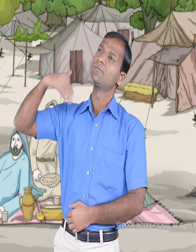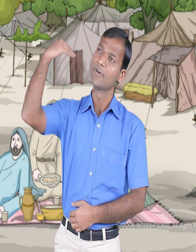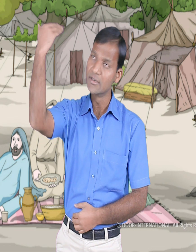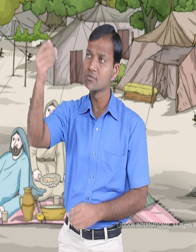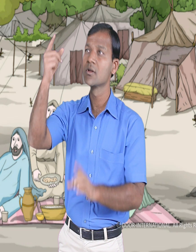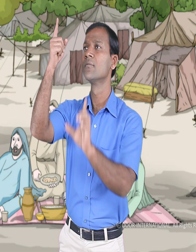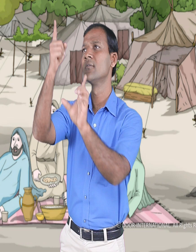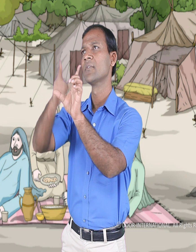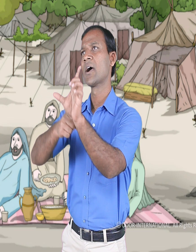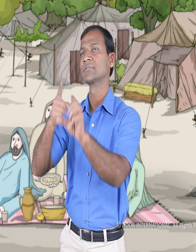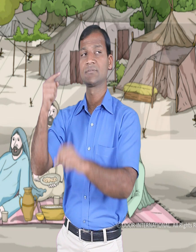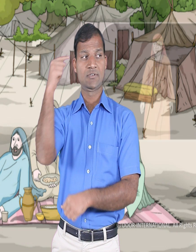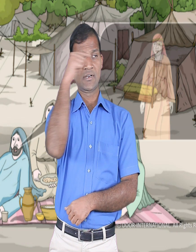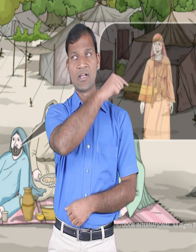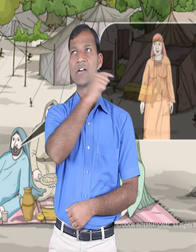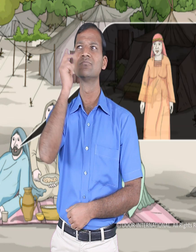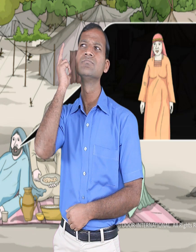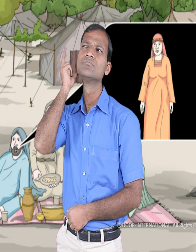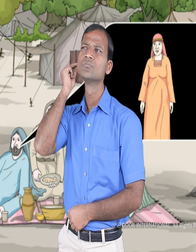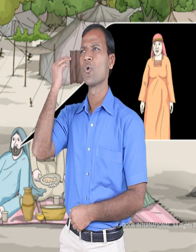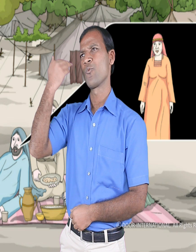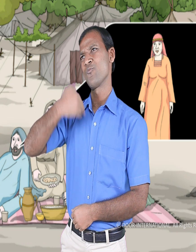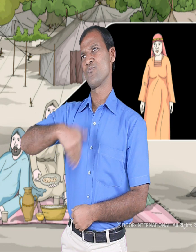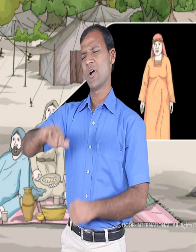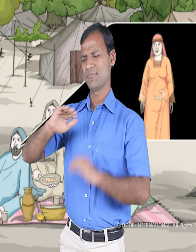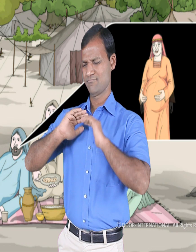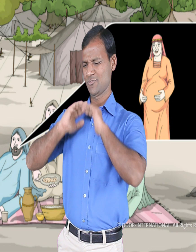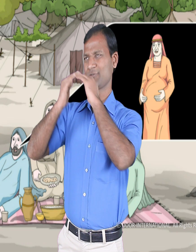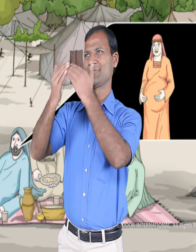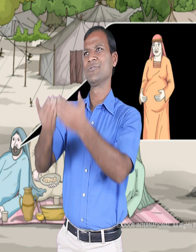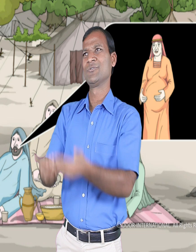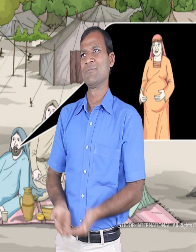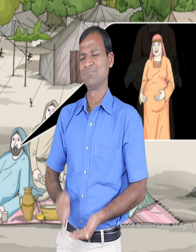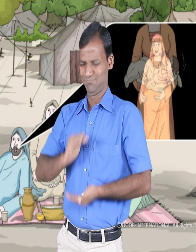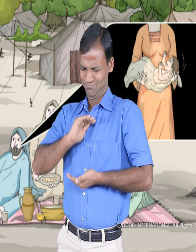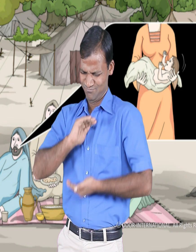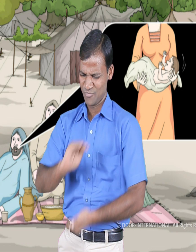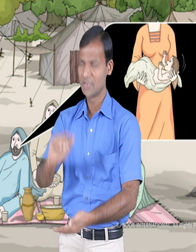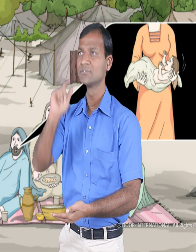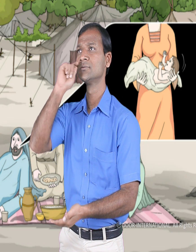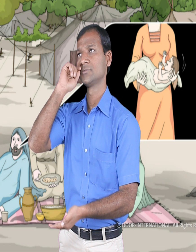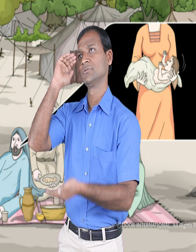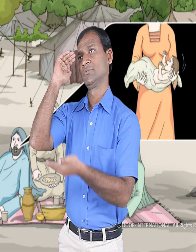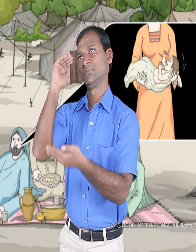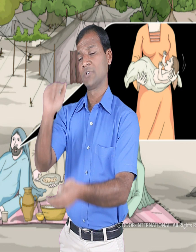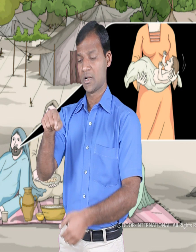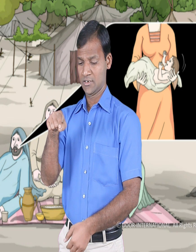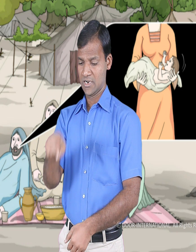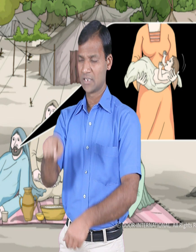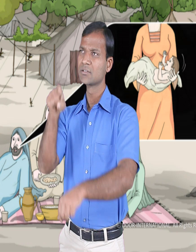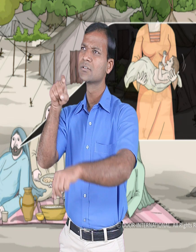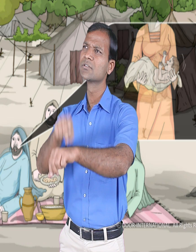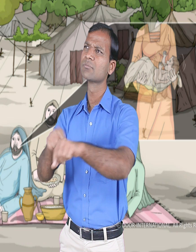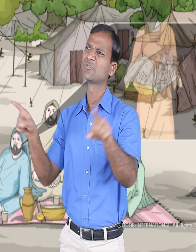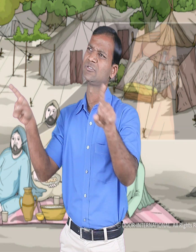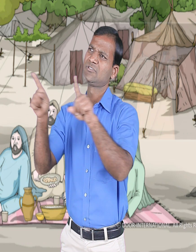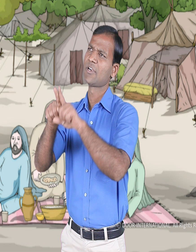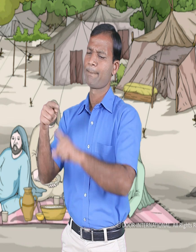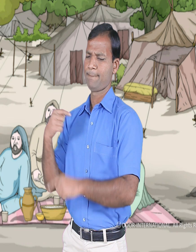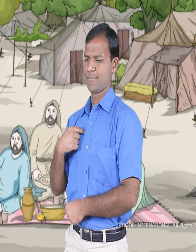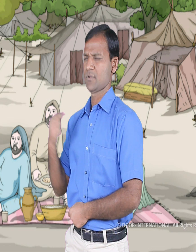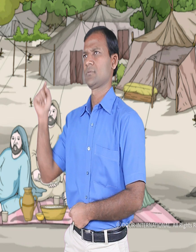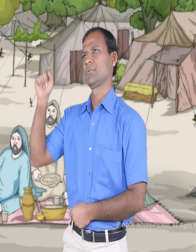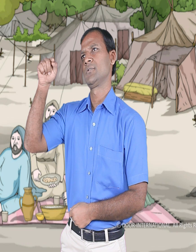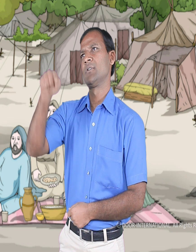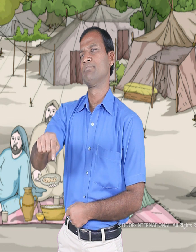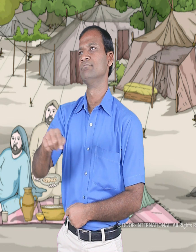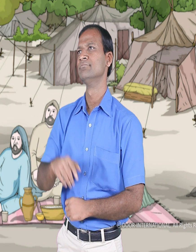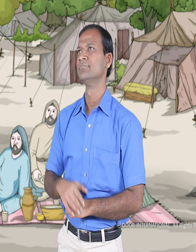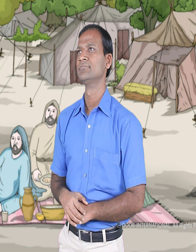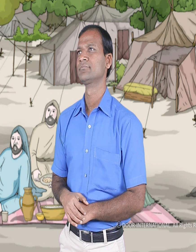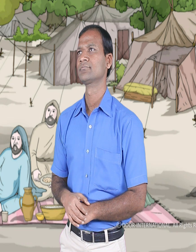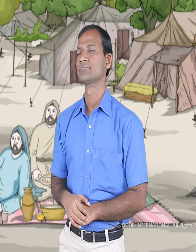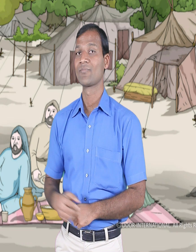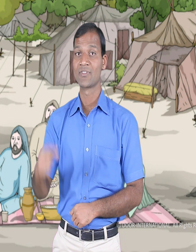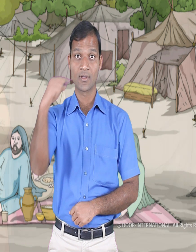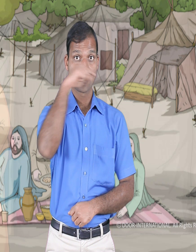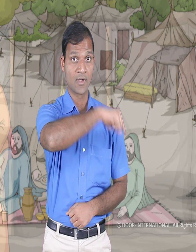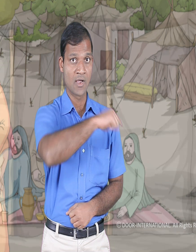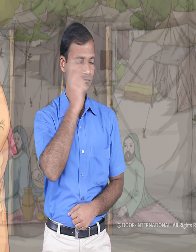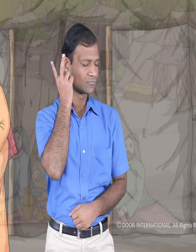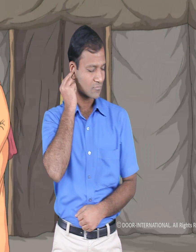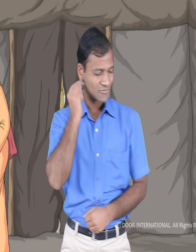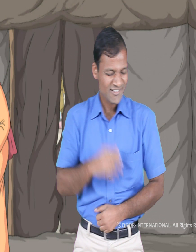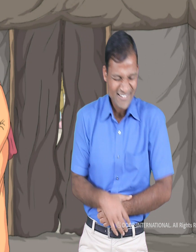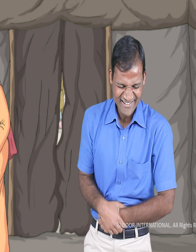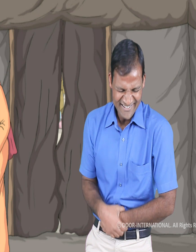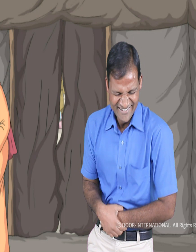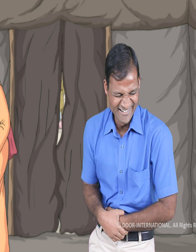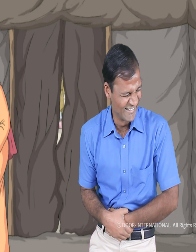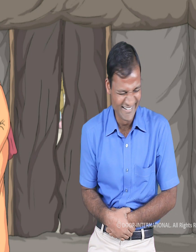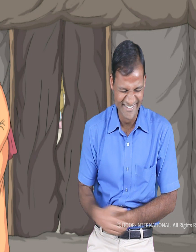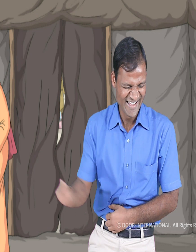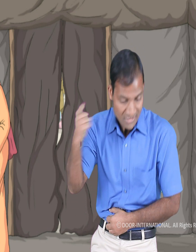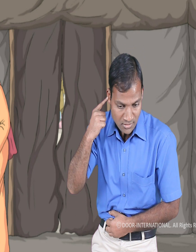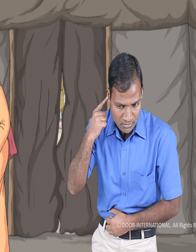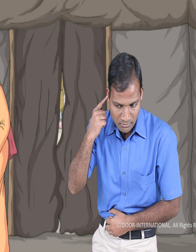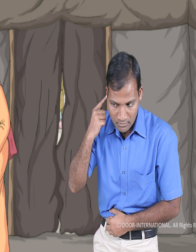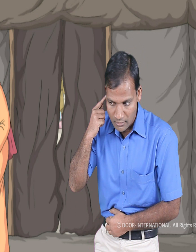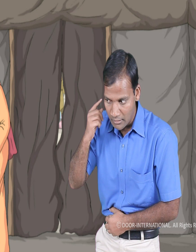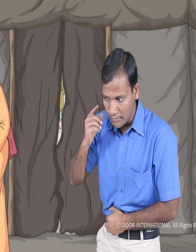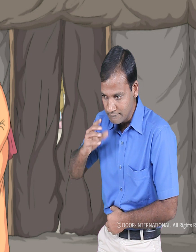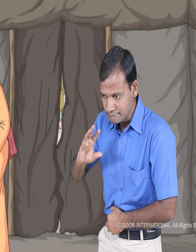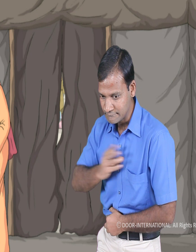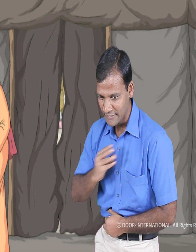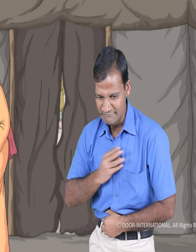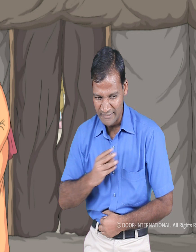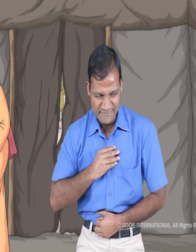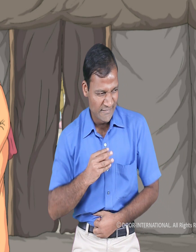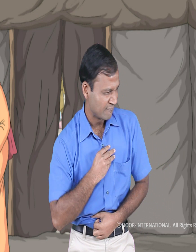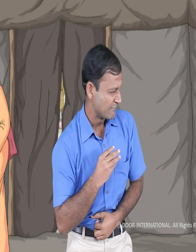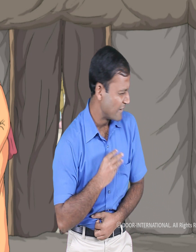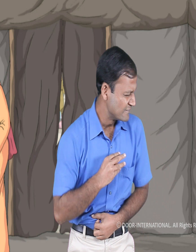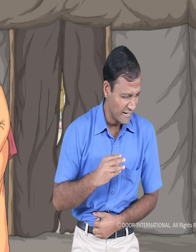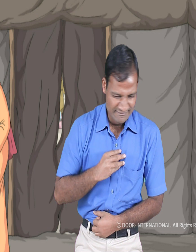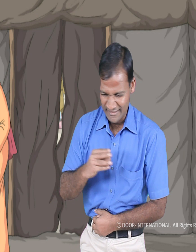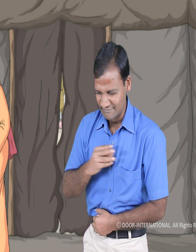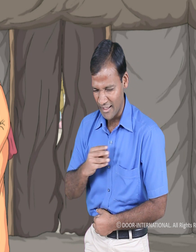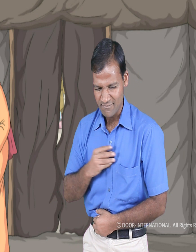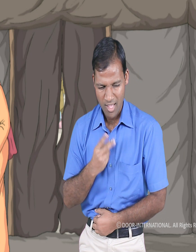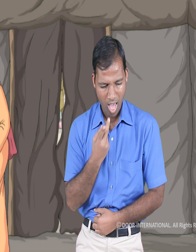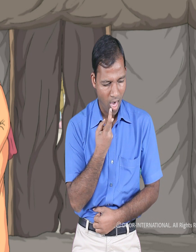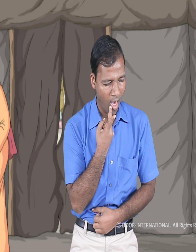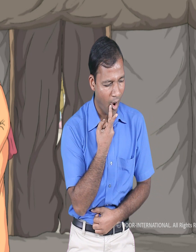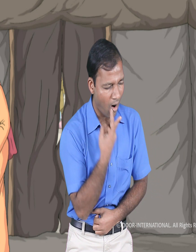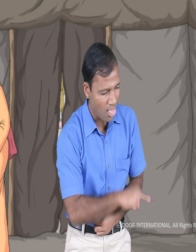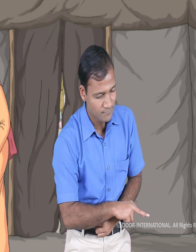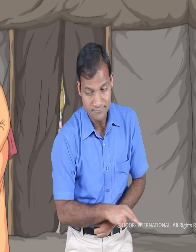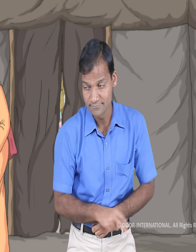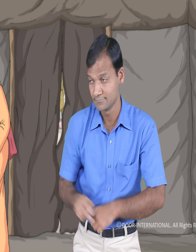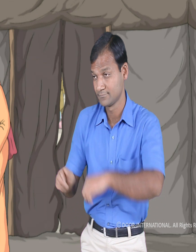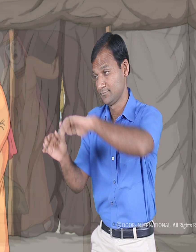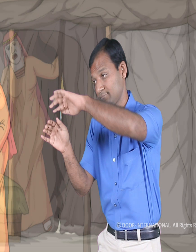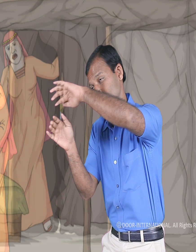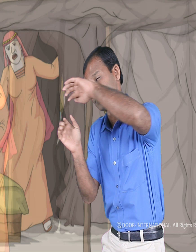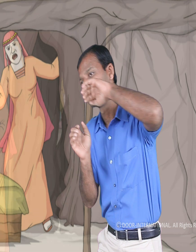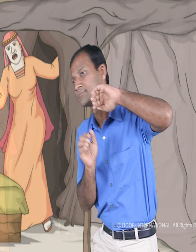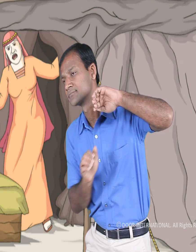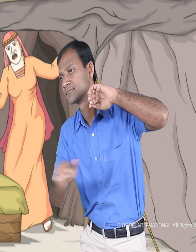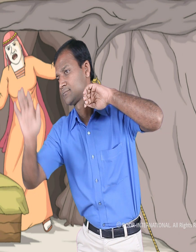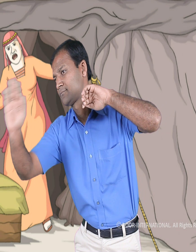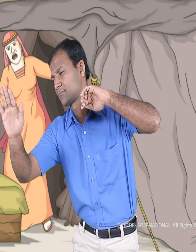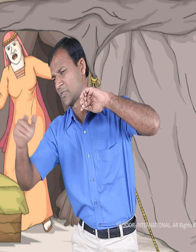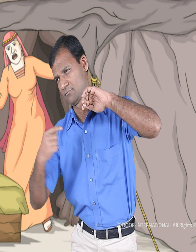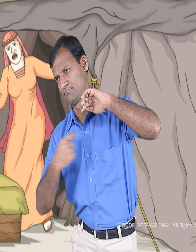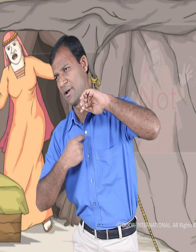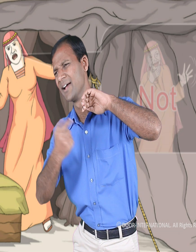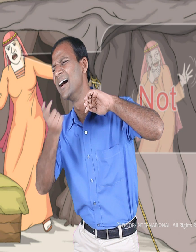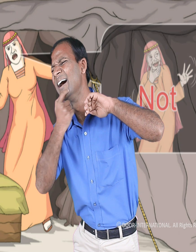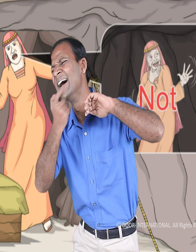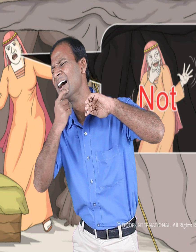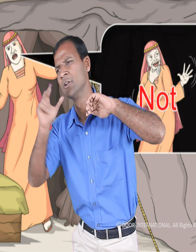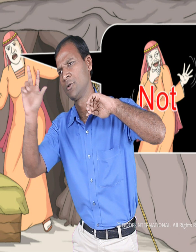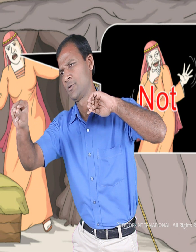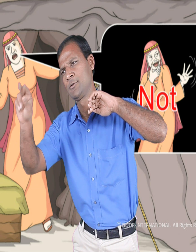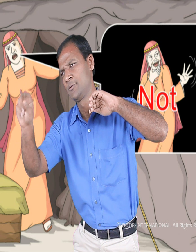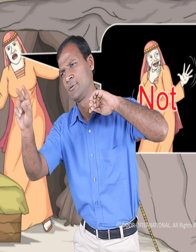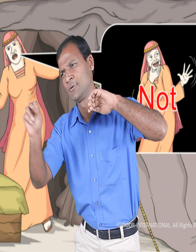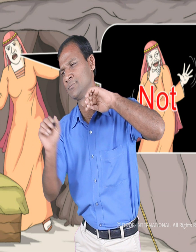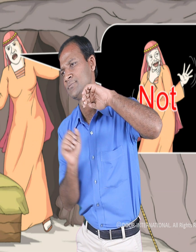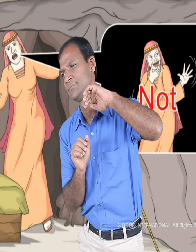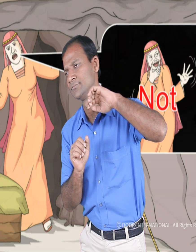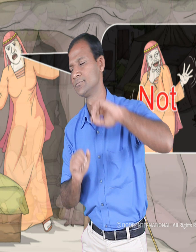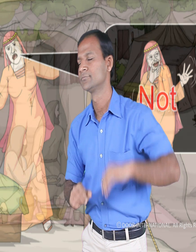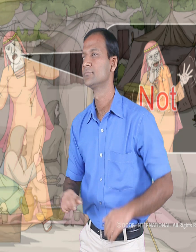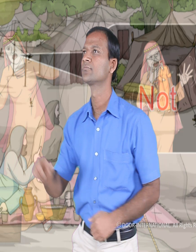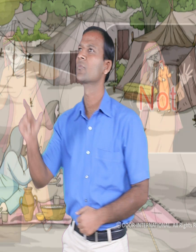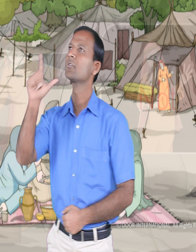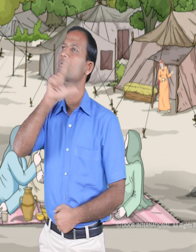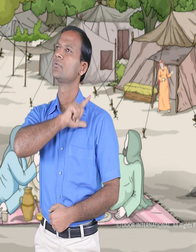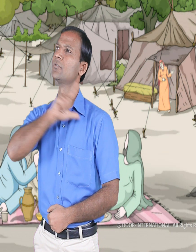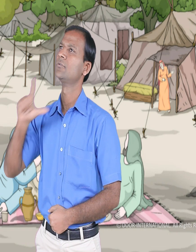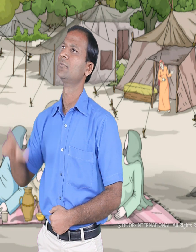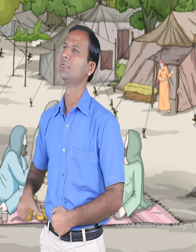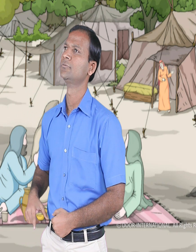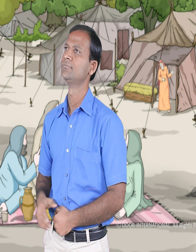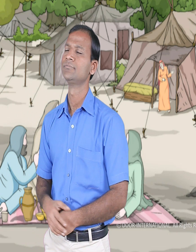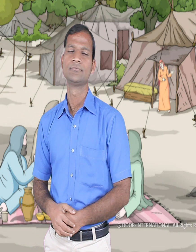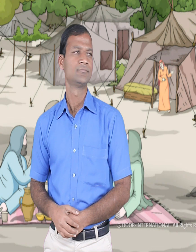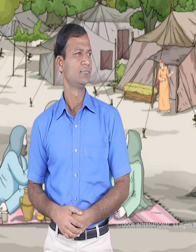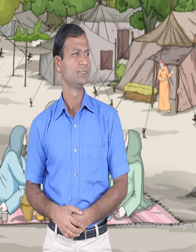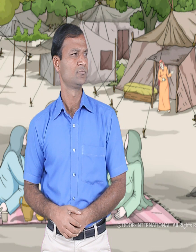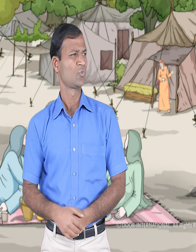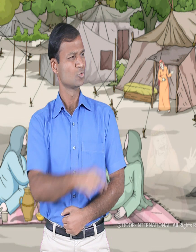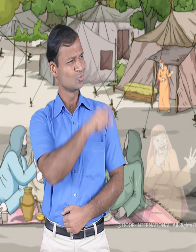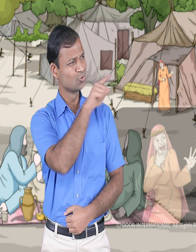At the appointed time I will return to you—in about a year—and Sarah will have a son.” But Sarah was afraid, so she denied it and said, “I did not laugh.”